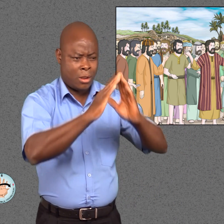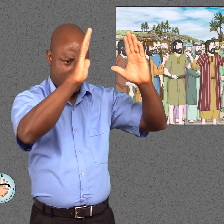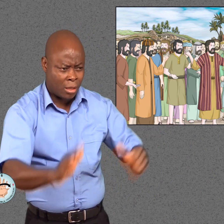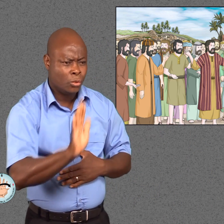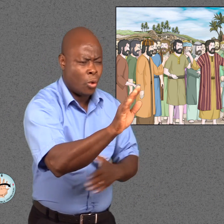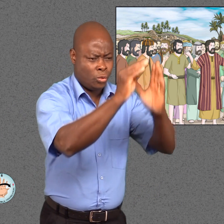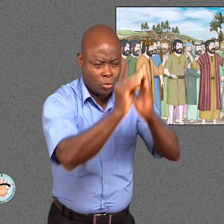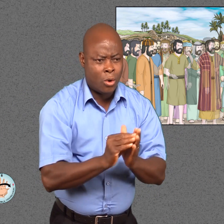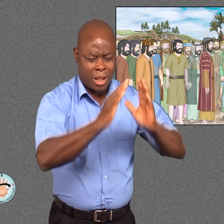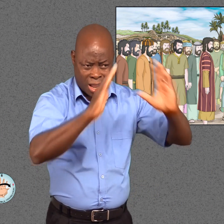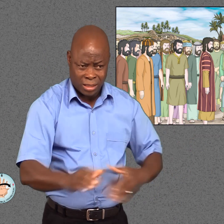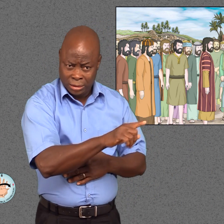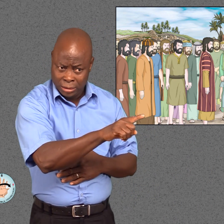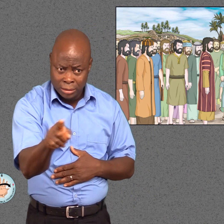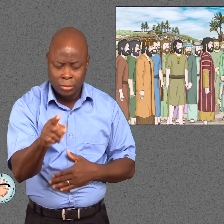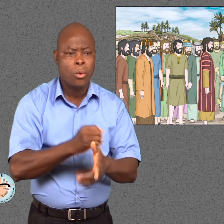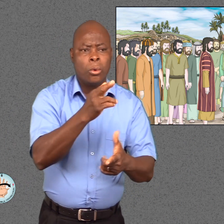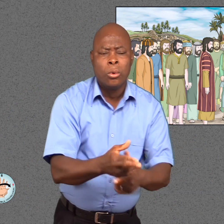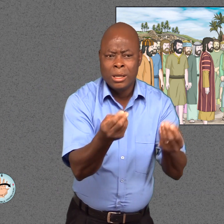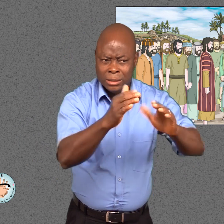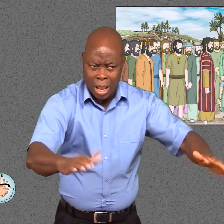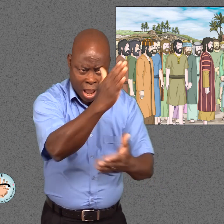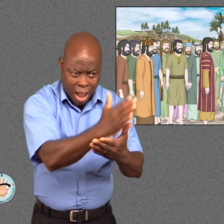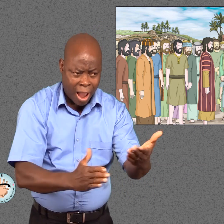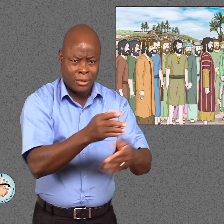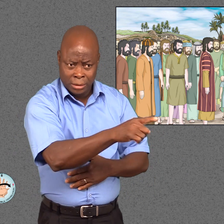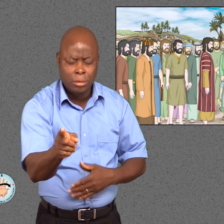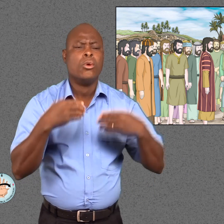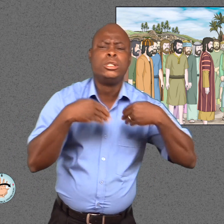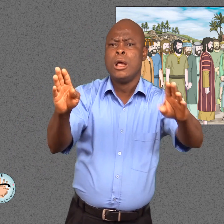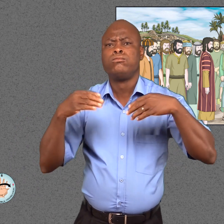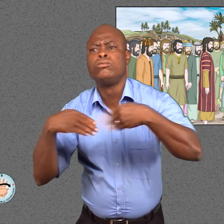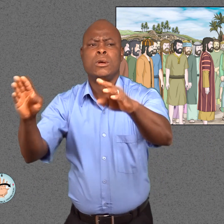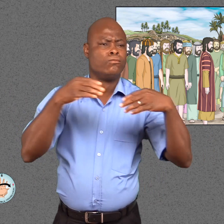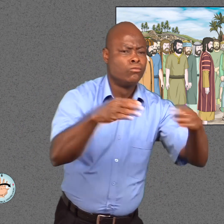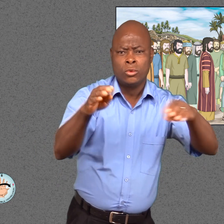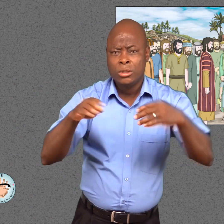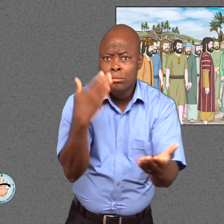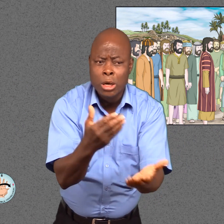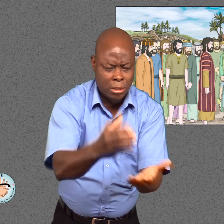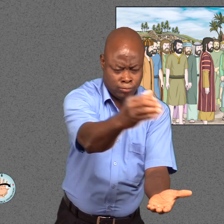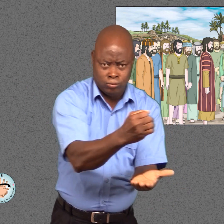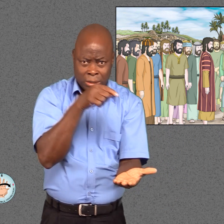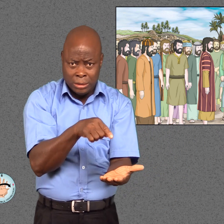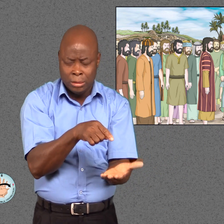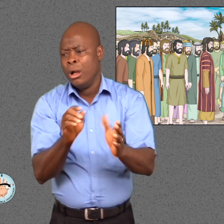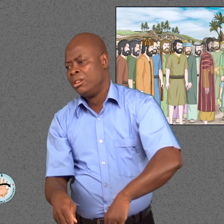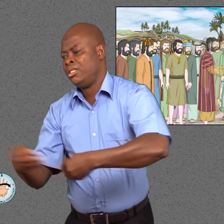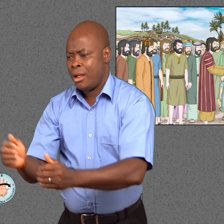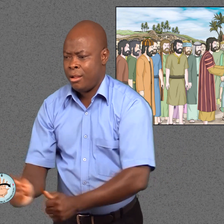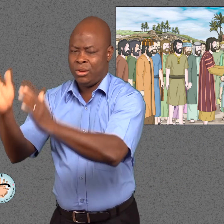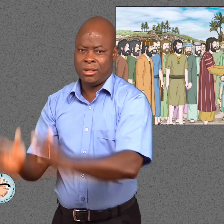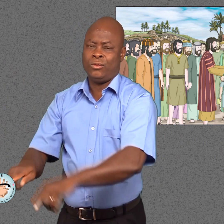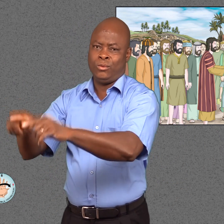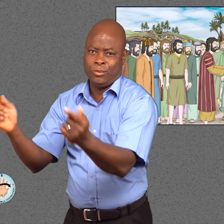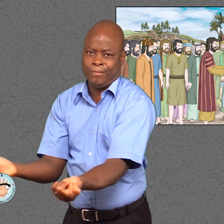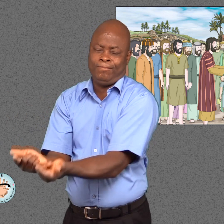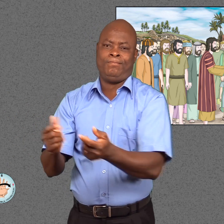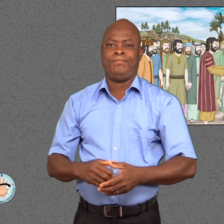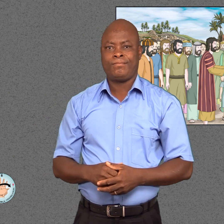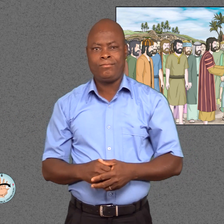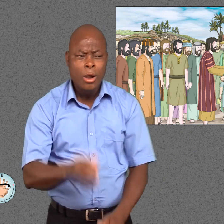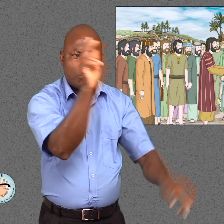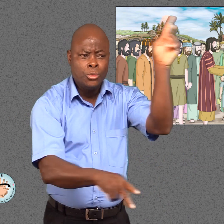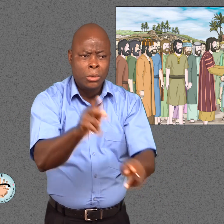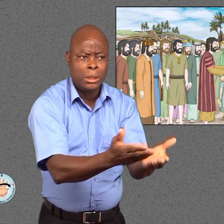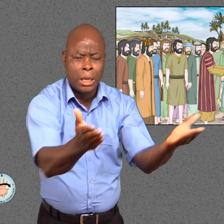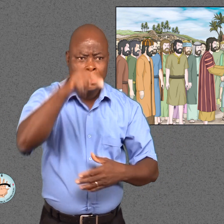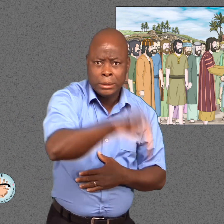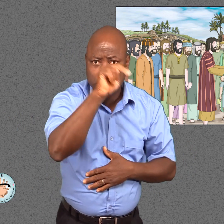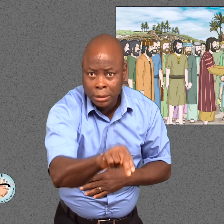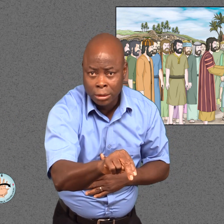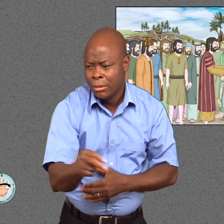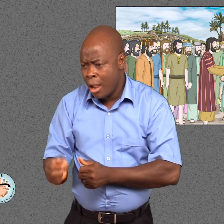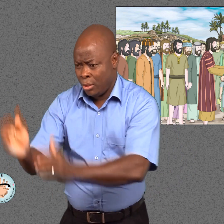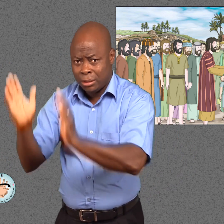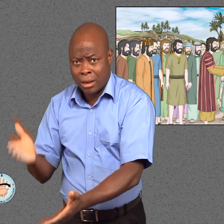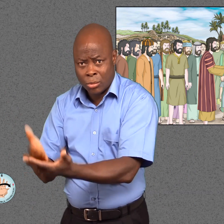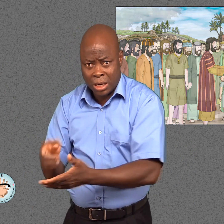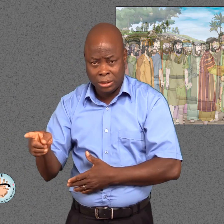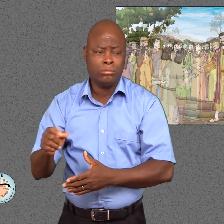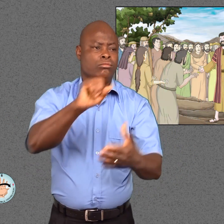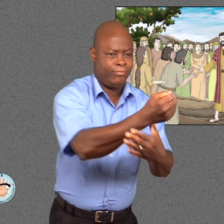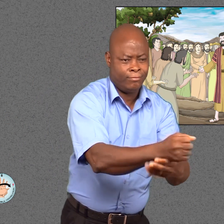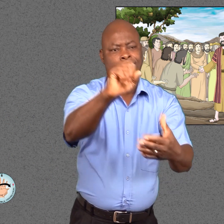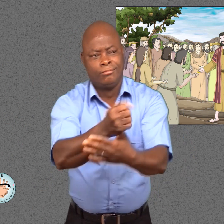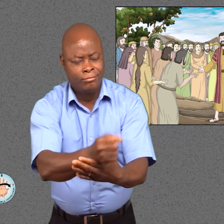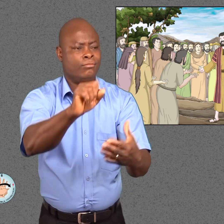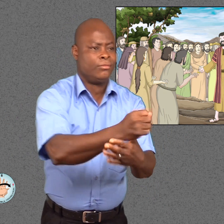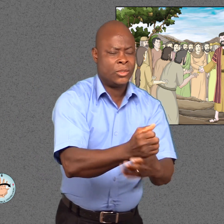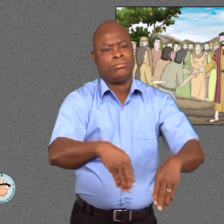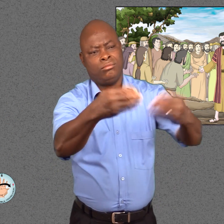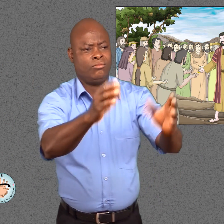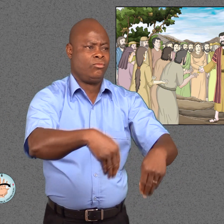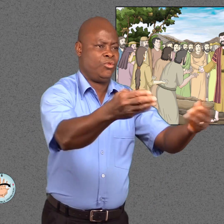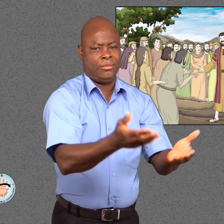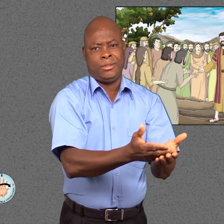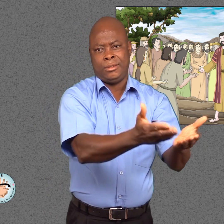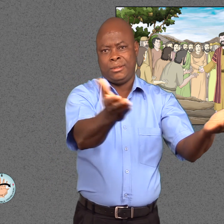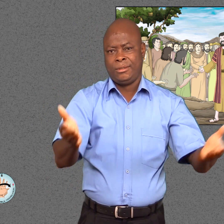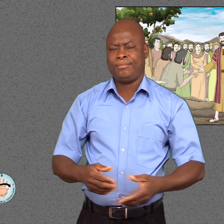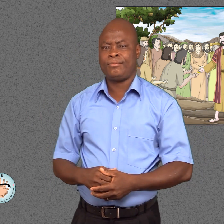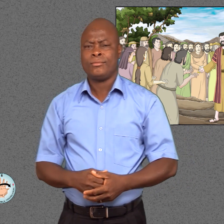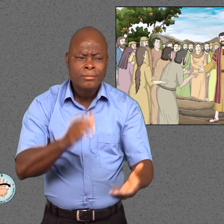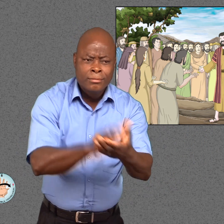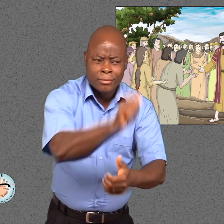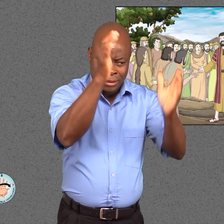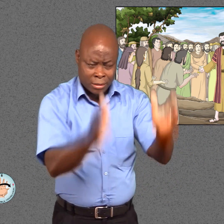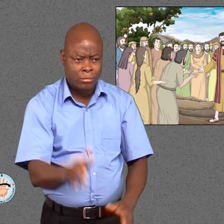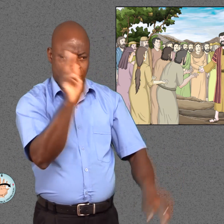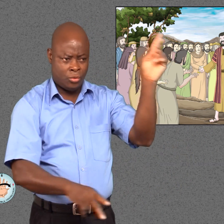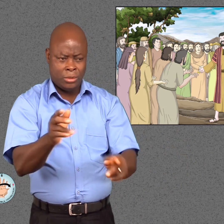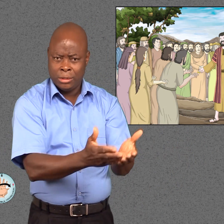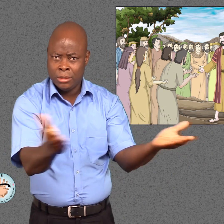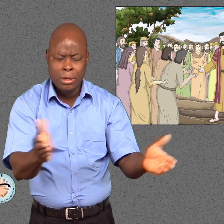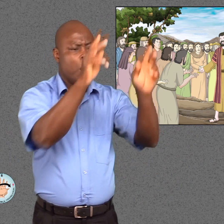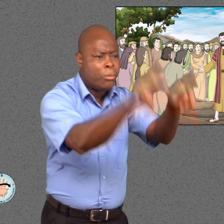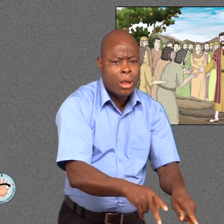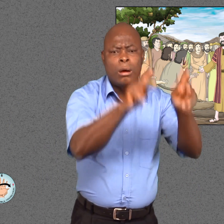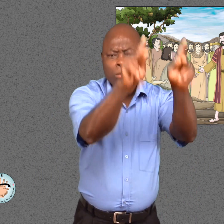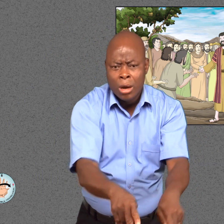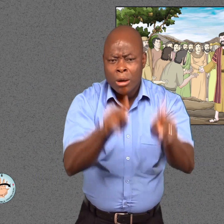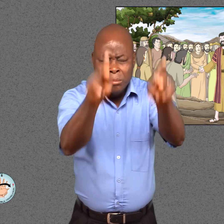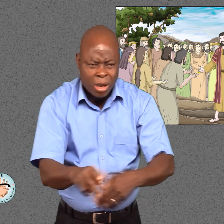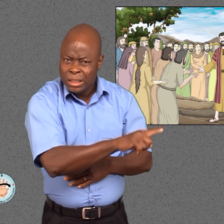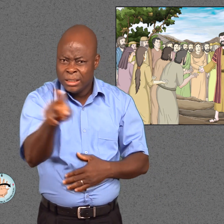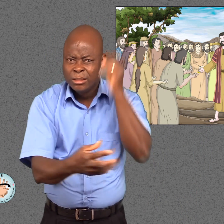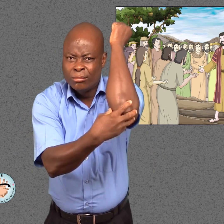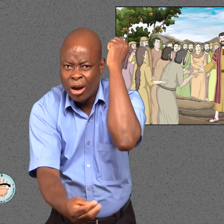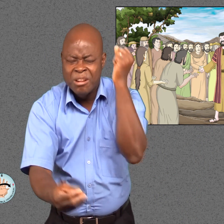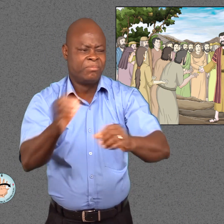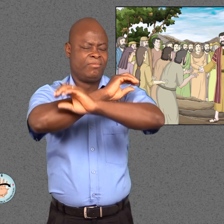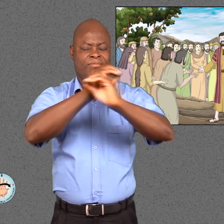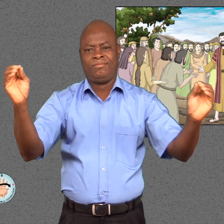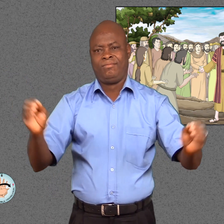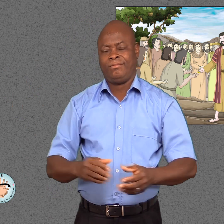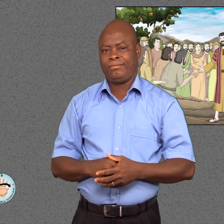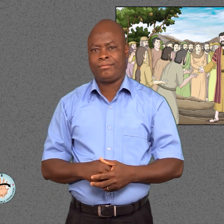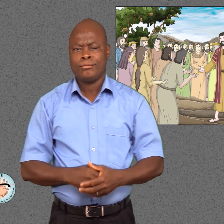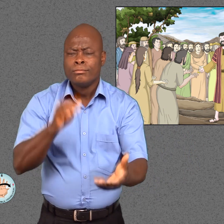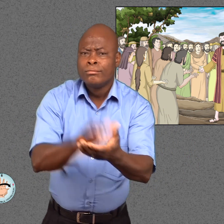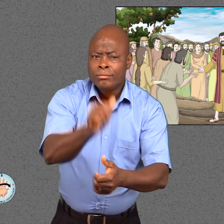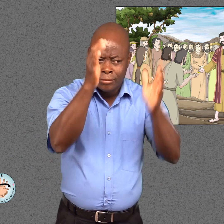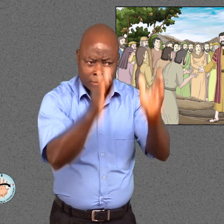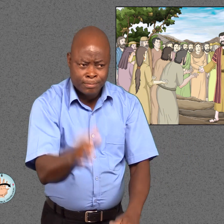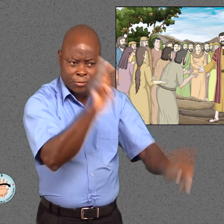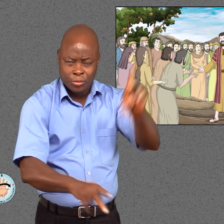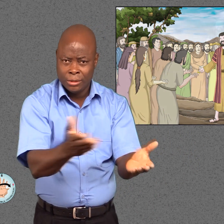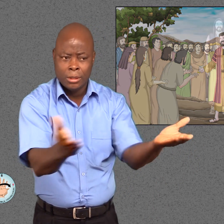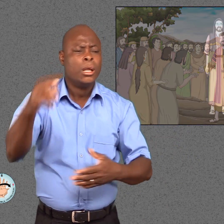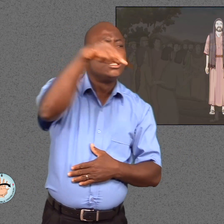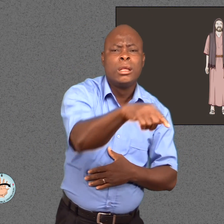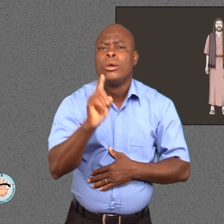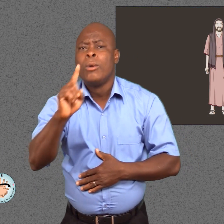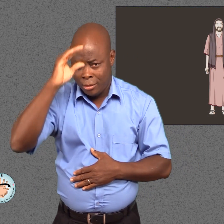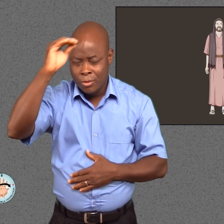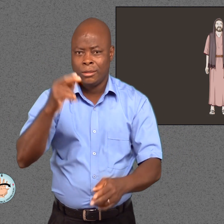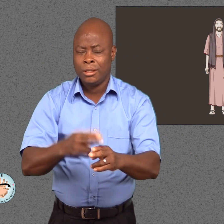There were no needy ones among them, because those who owned lands or houses would sell their property, bring the proceeds from the sales, and lay them at the apostles’ feet for distribution to anyone as he had need.